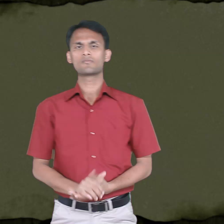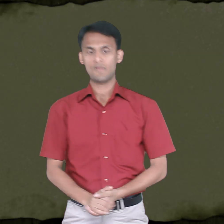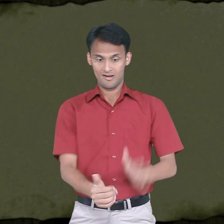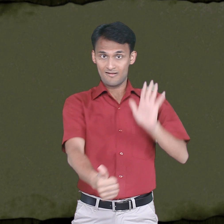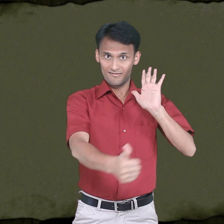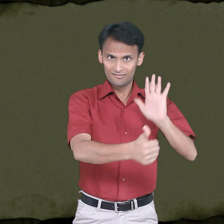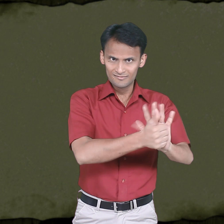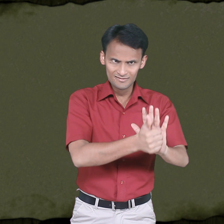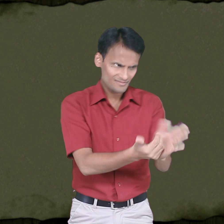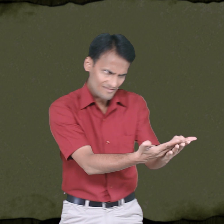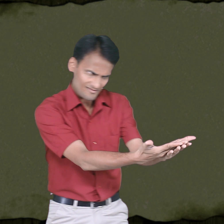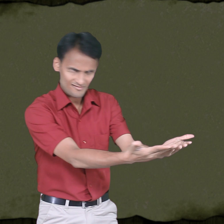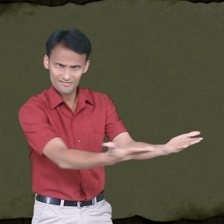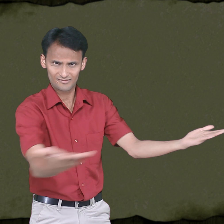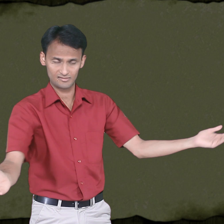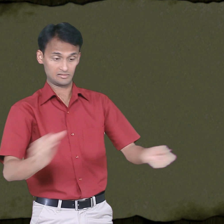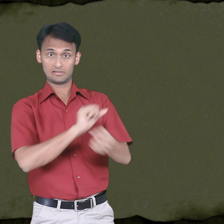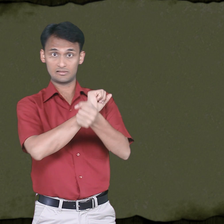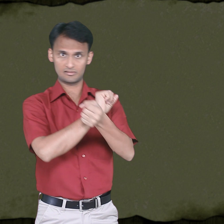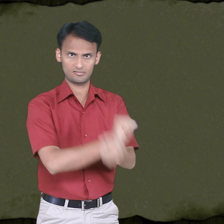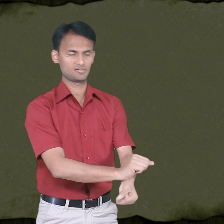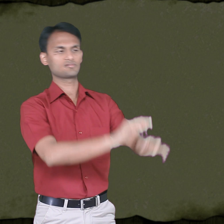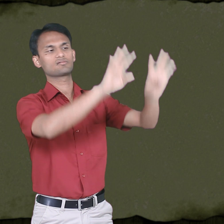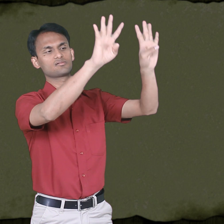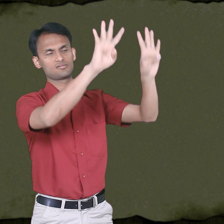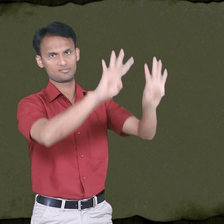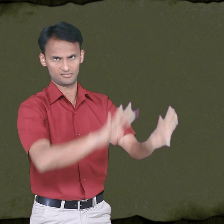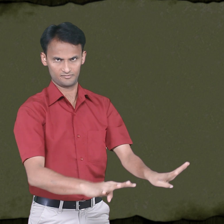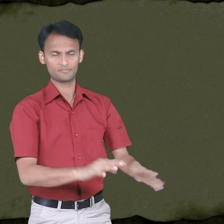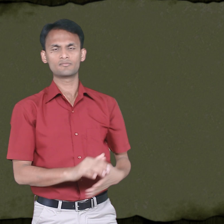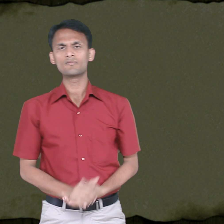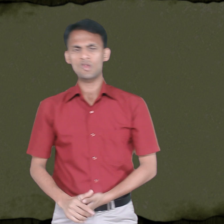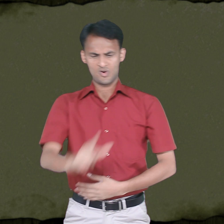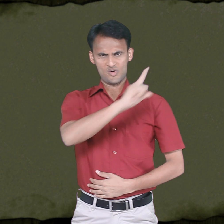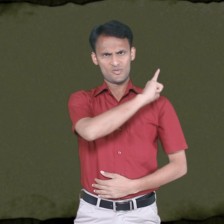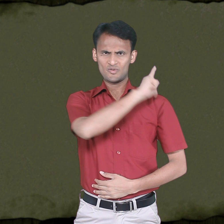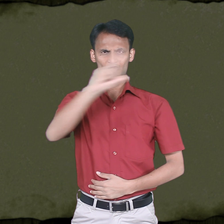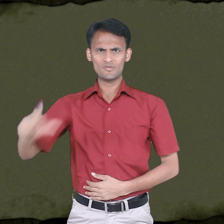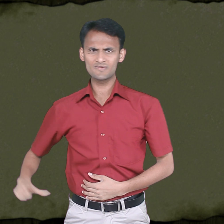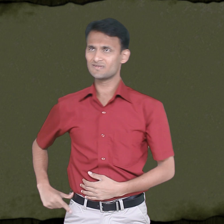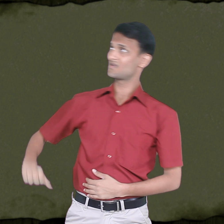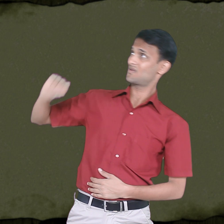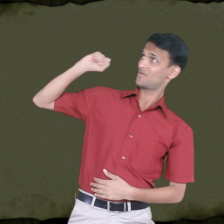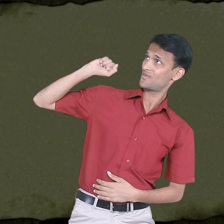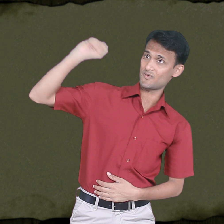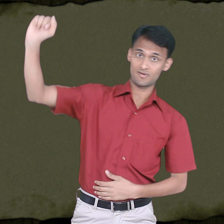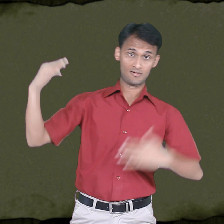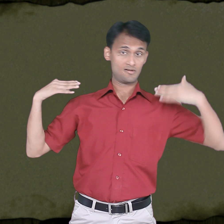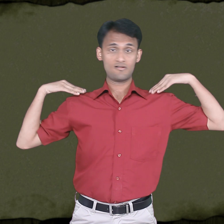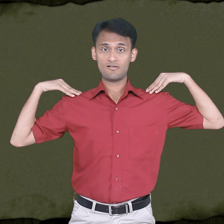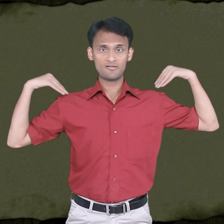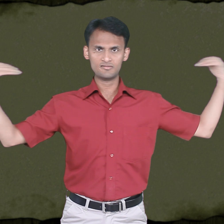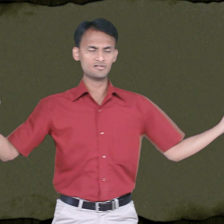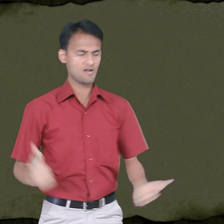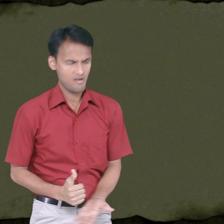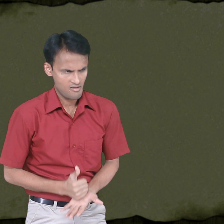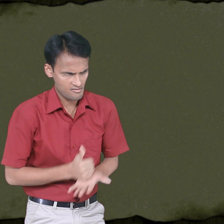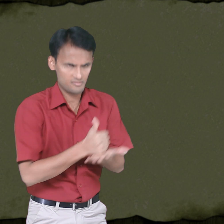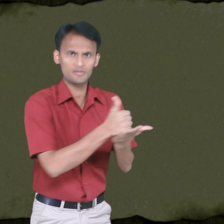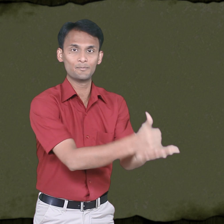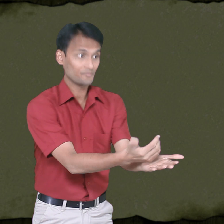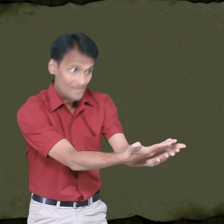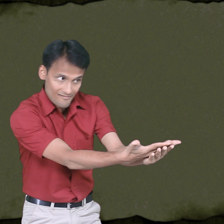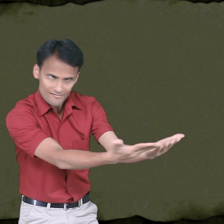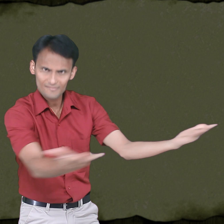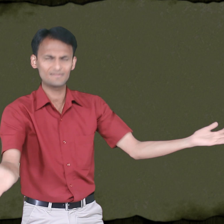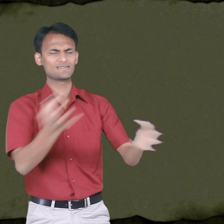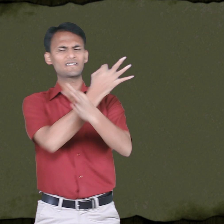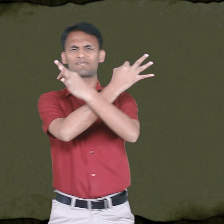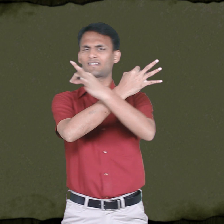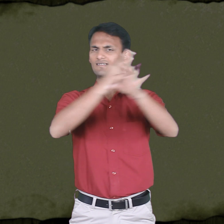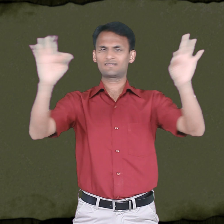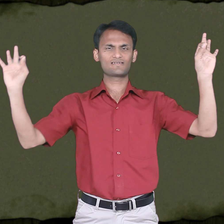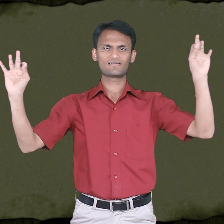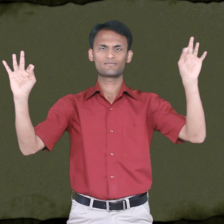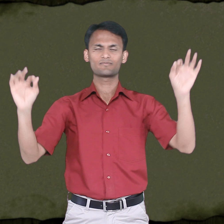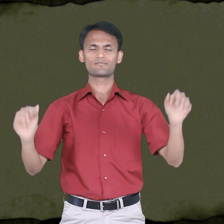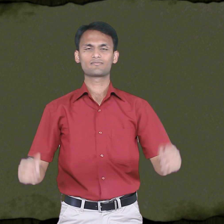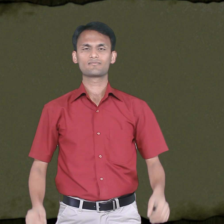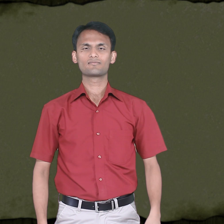The Lord's angel frees the apostles from prison